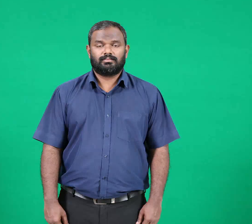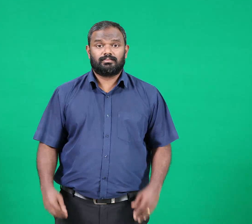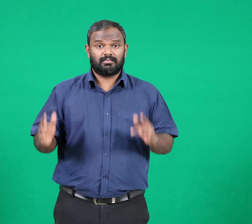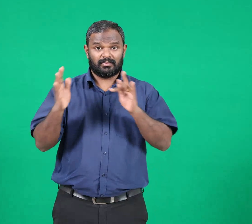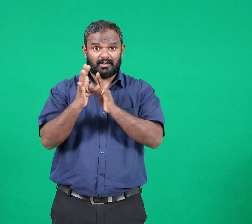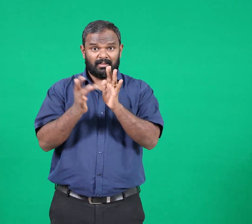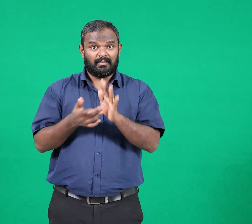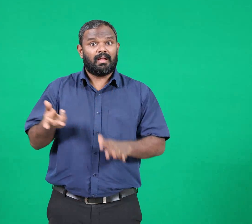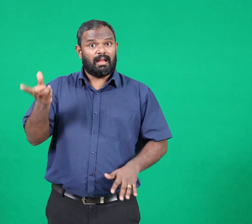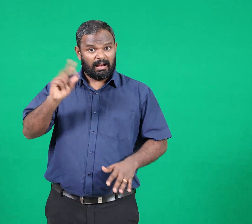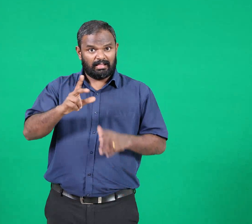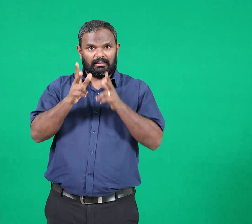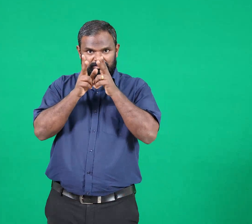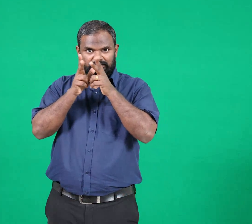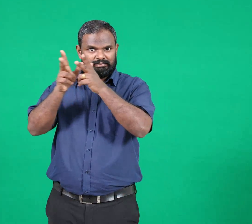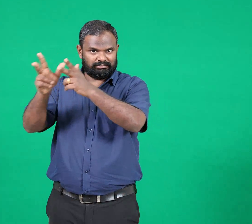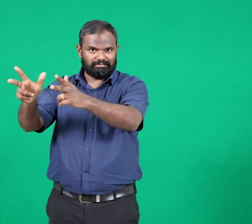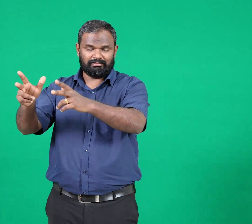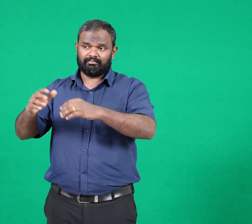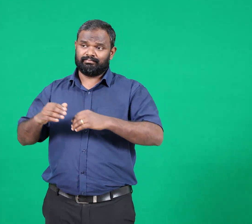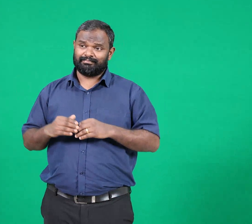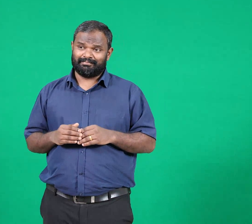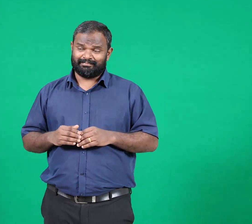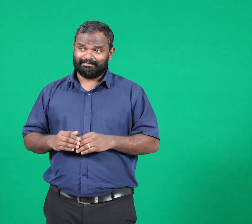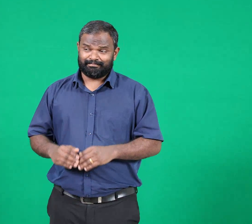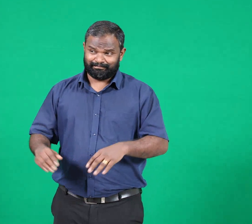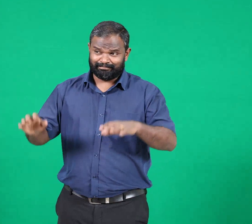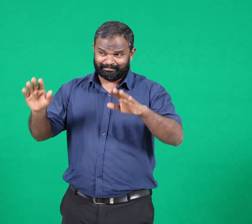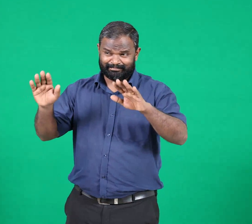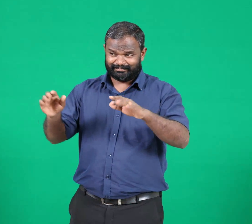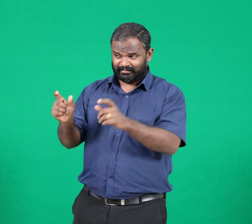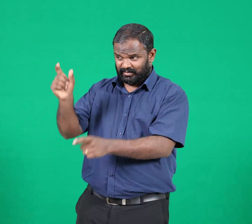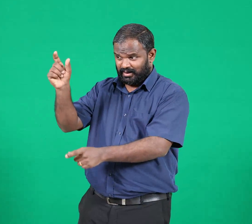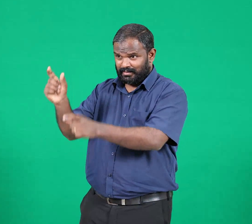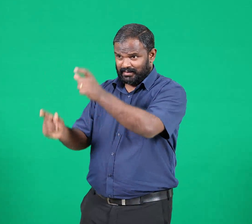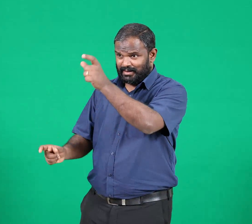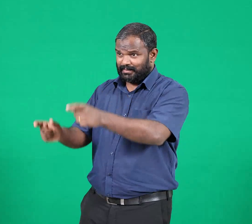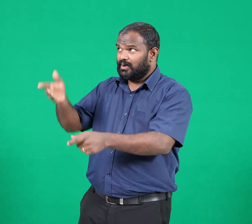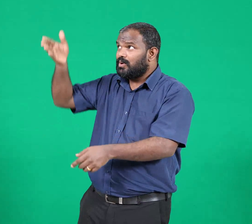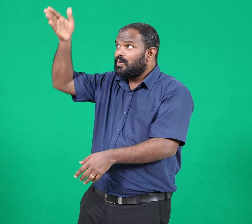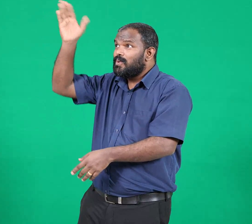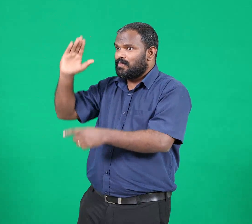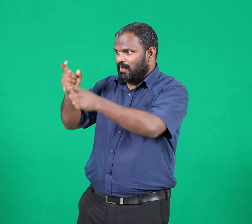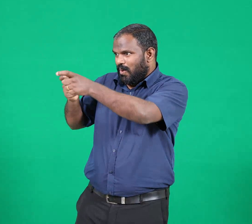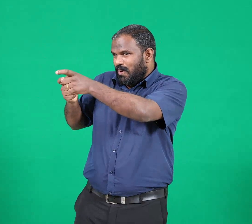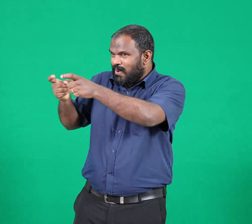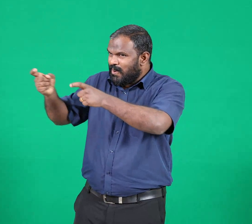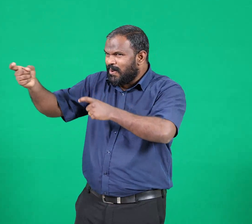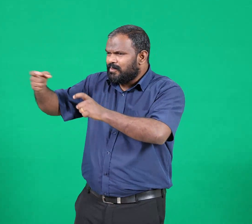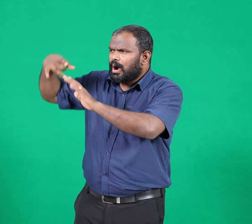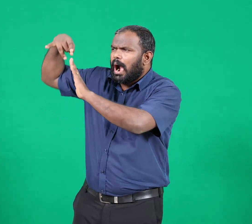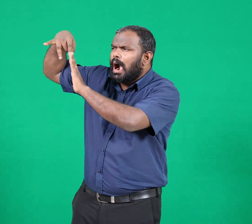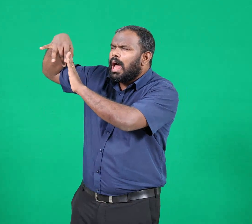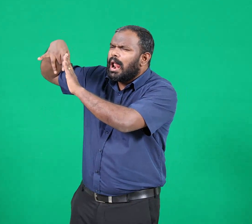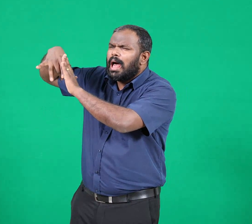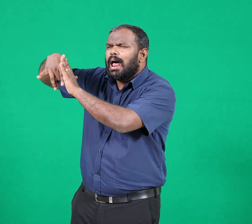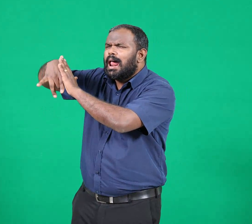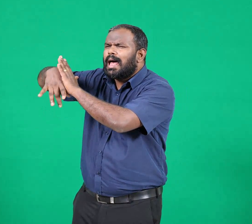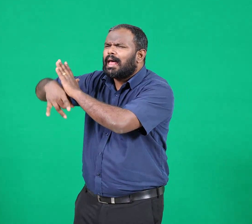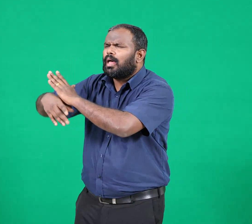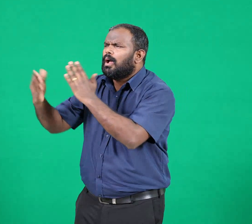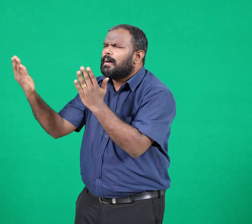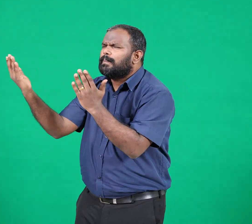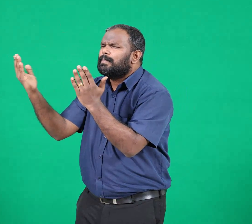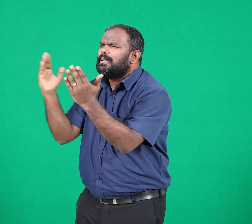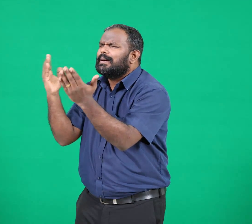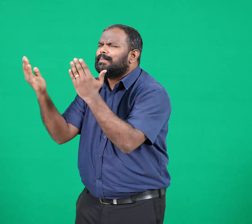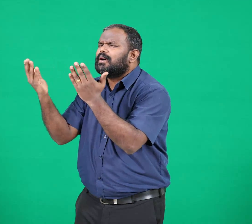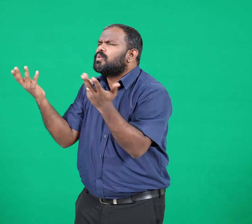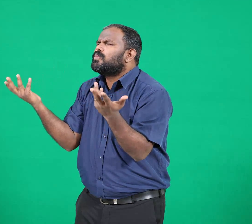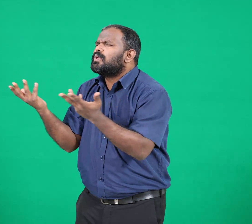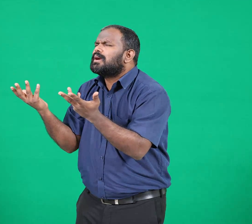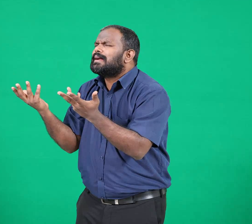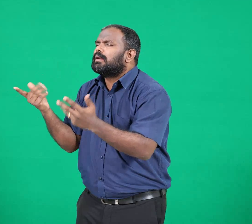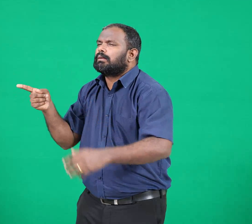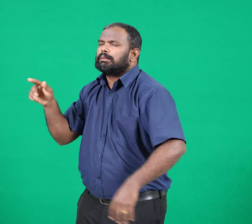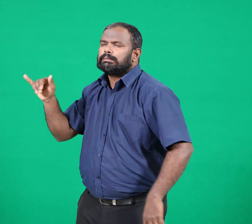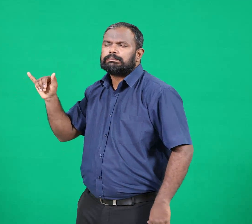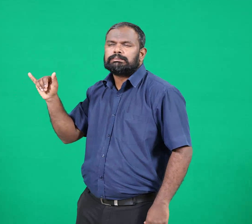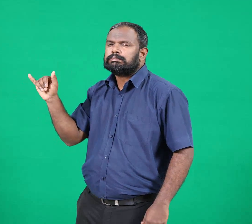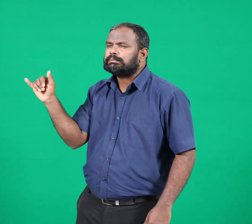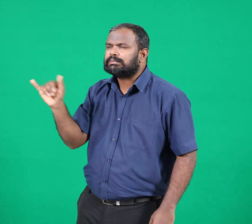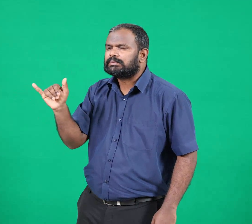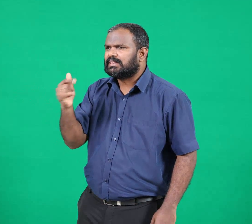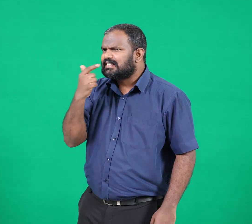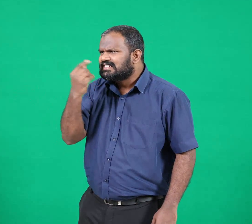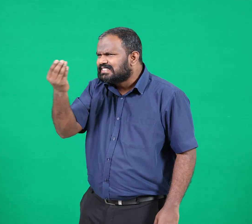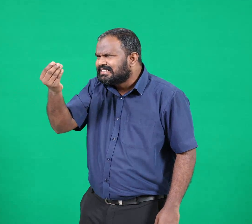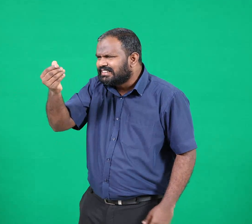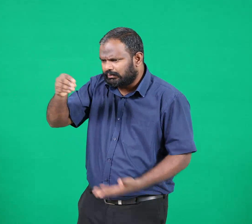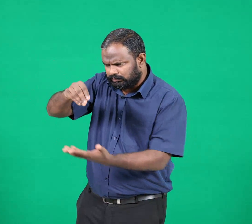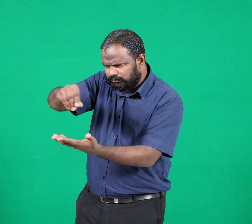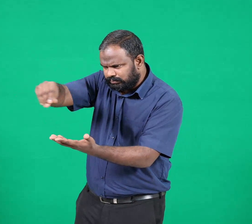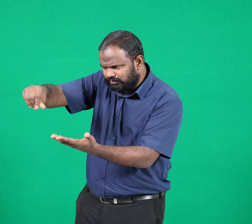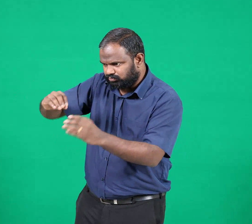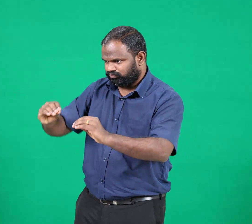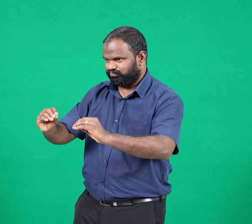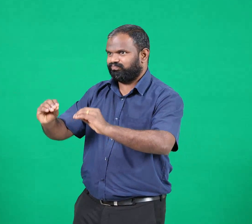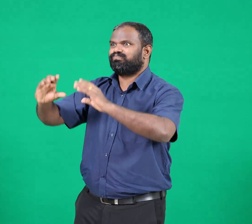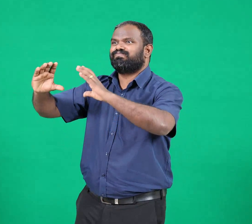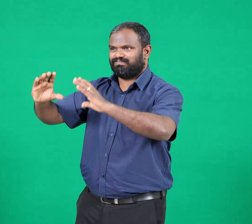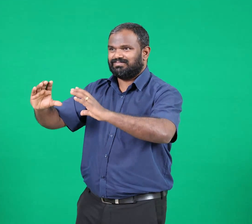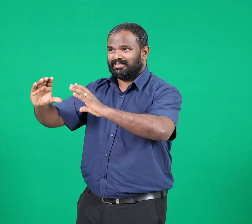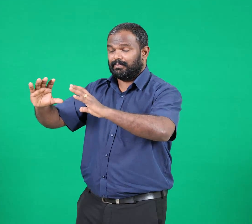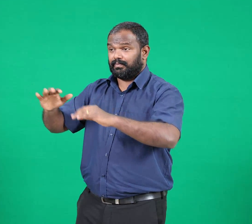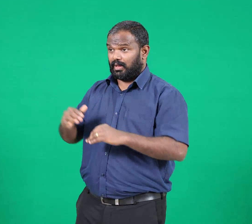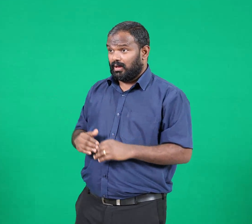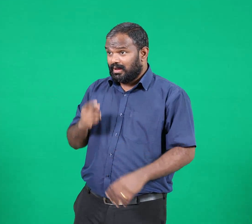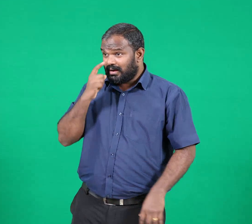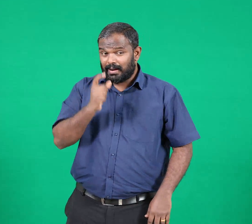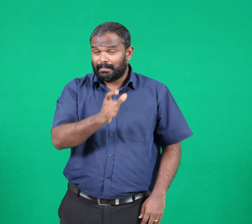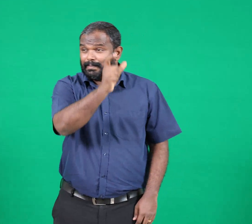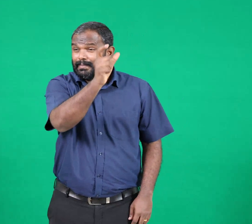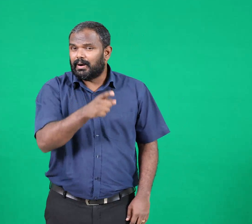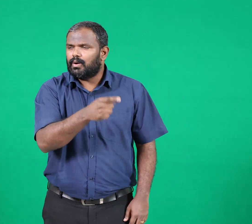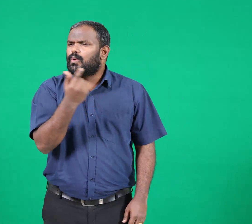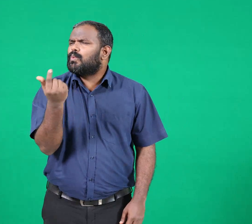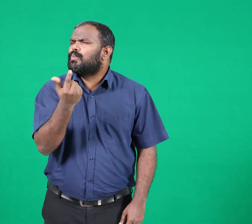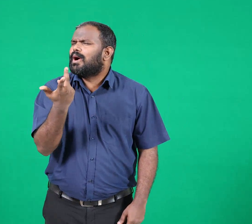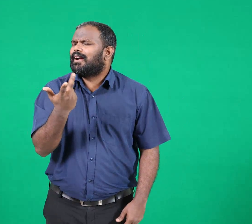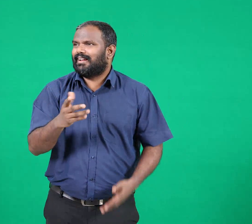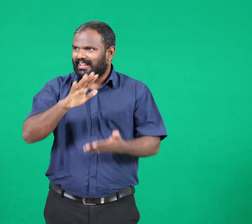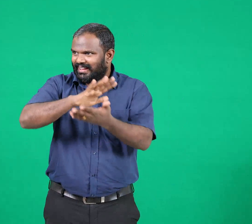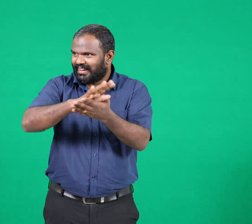Again He asked, "To what can I compare the kingdom of God?